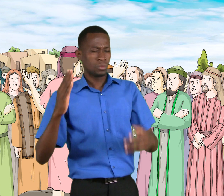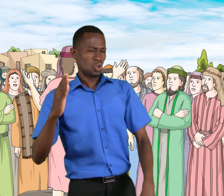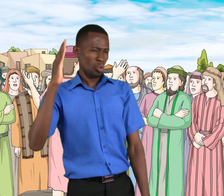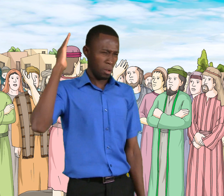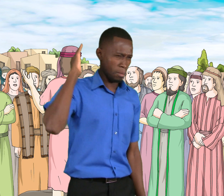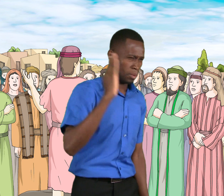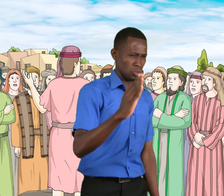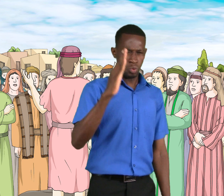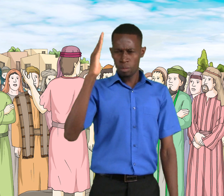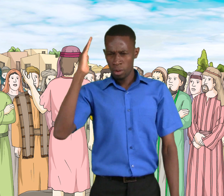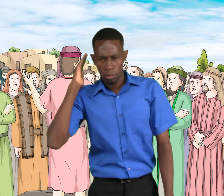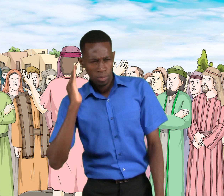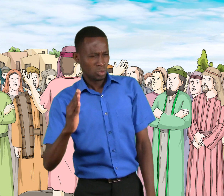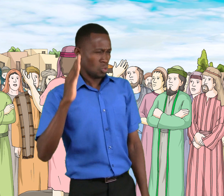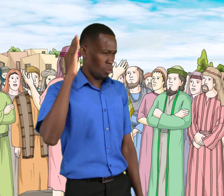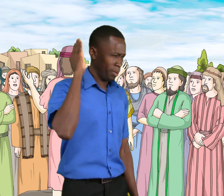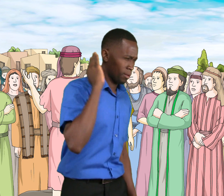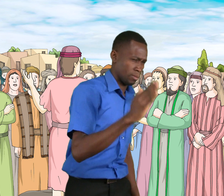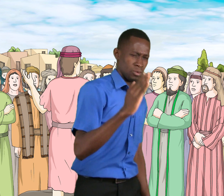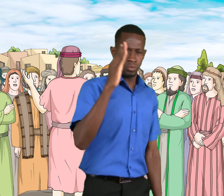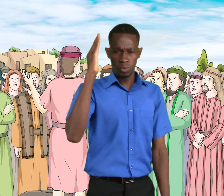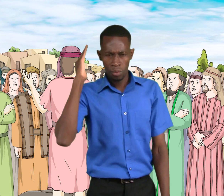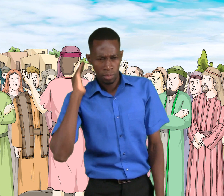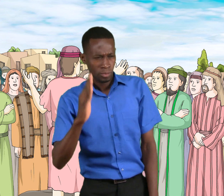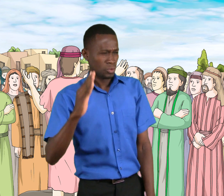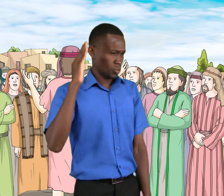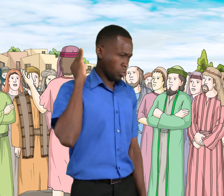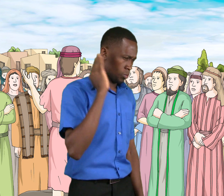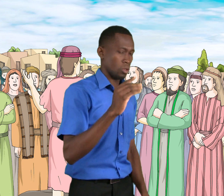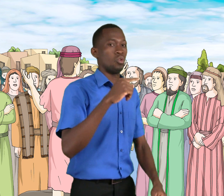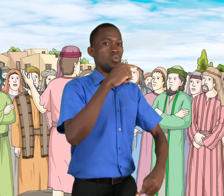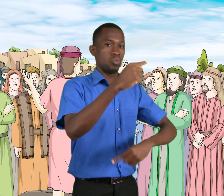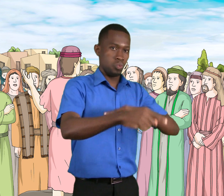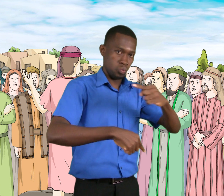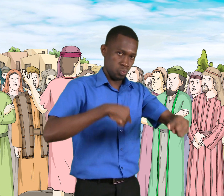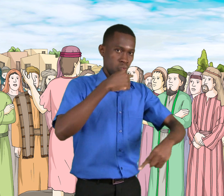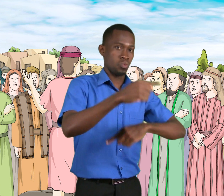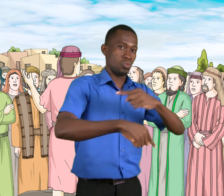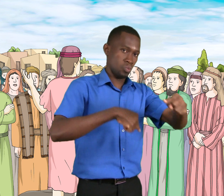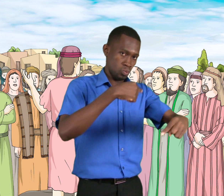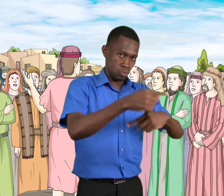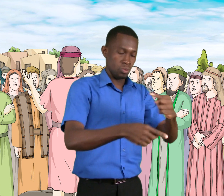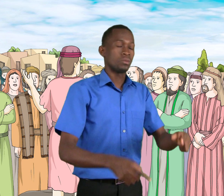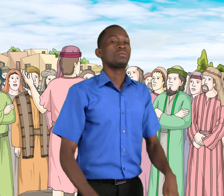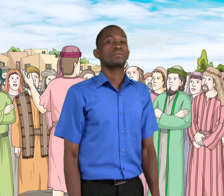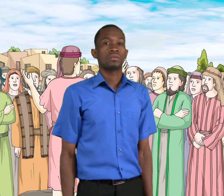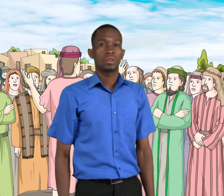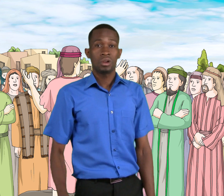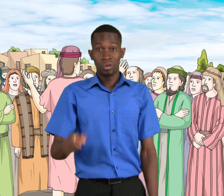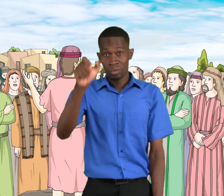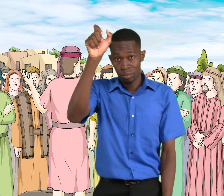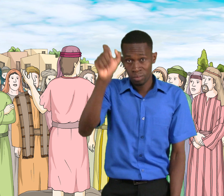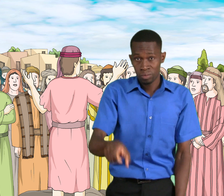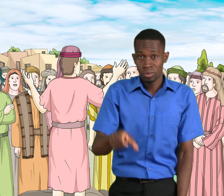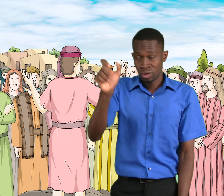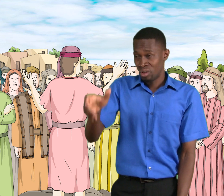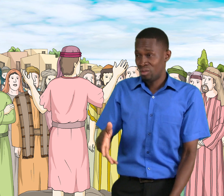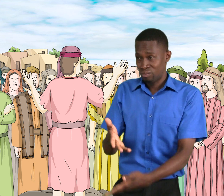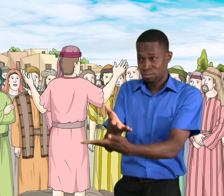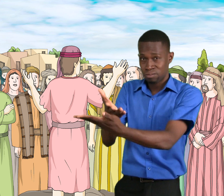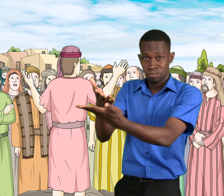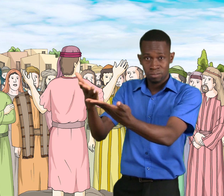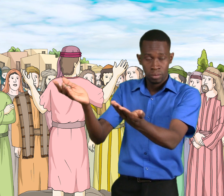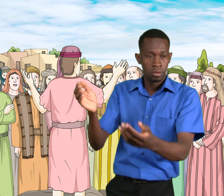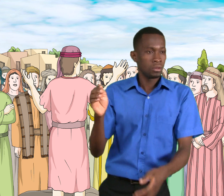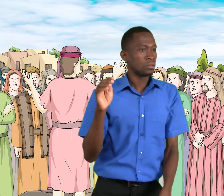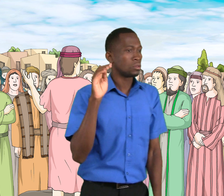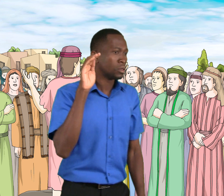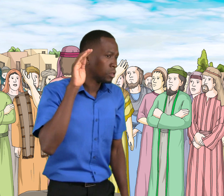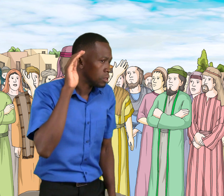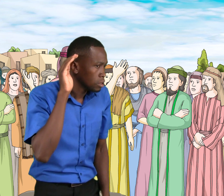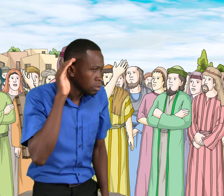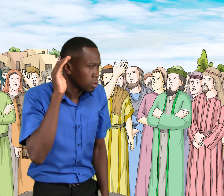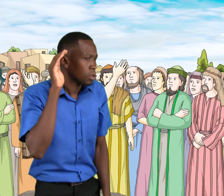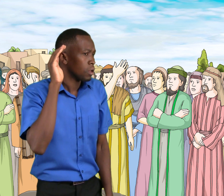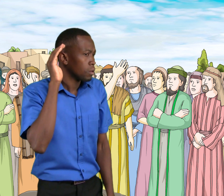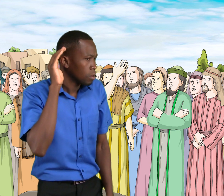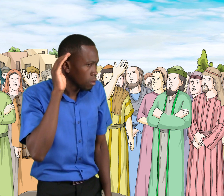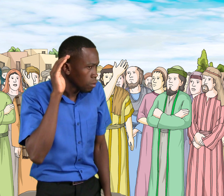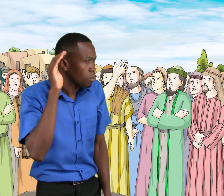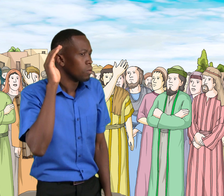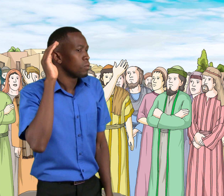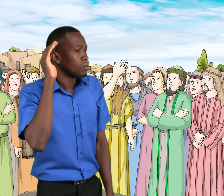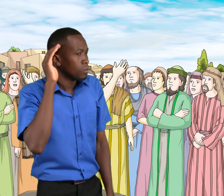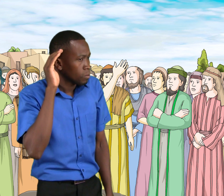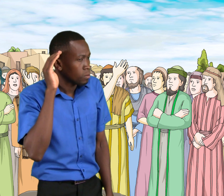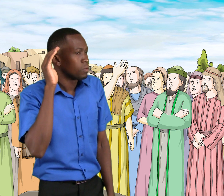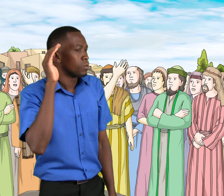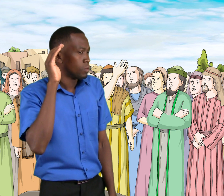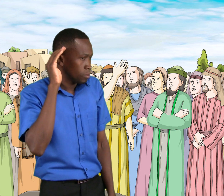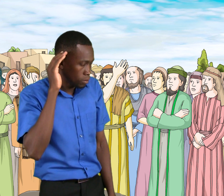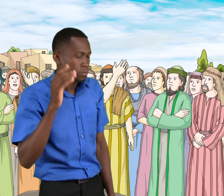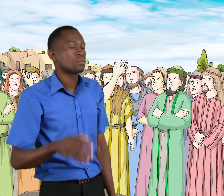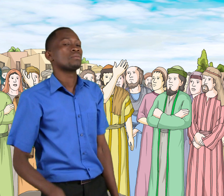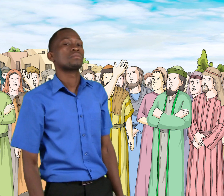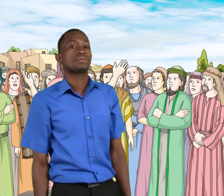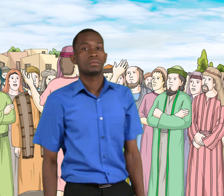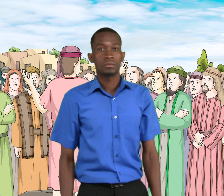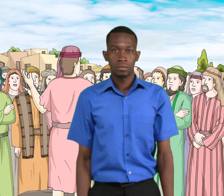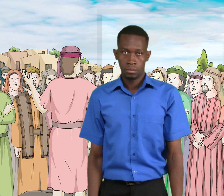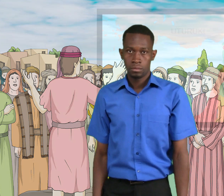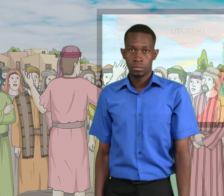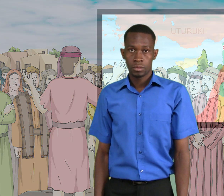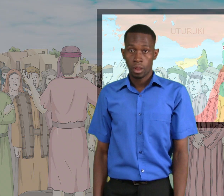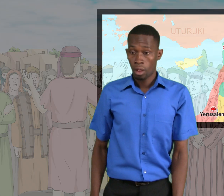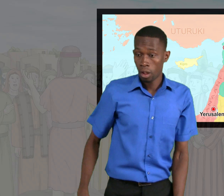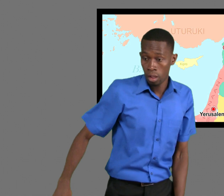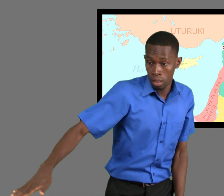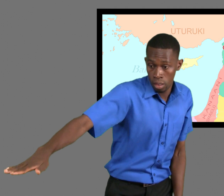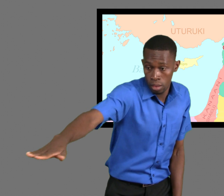So the word of God continued to spread.